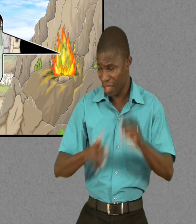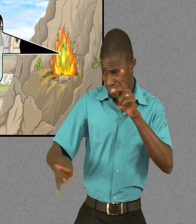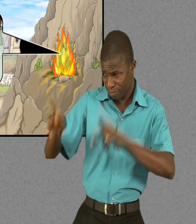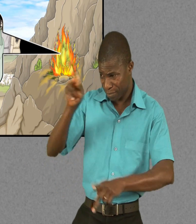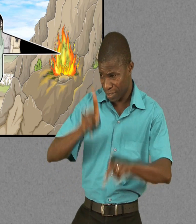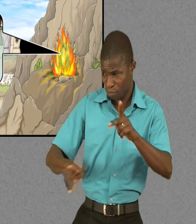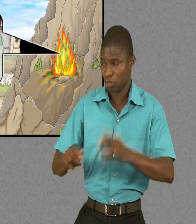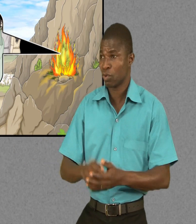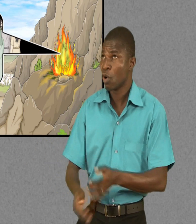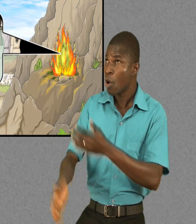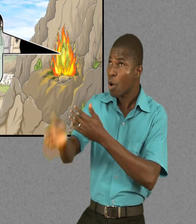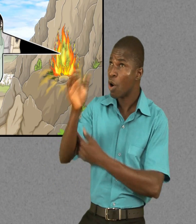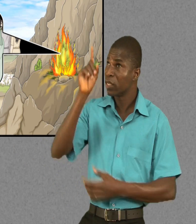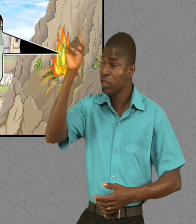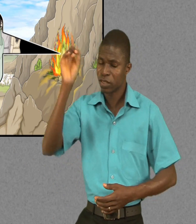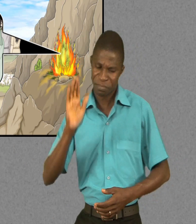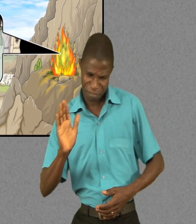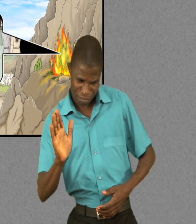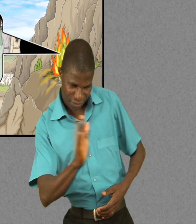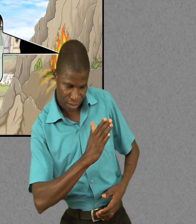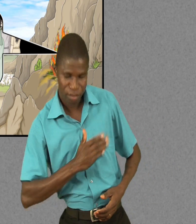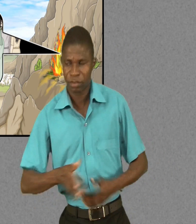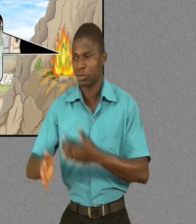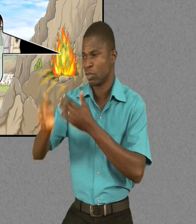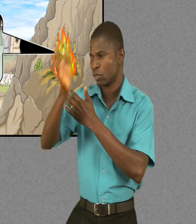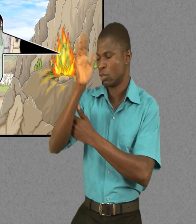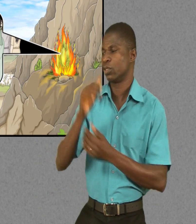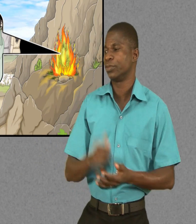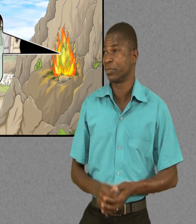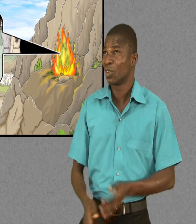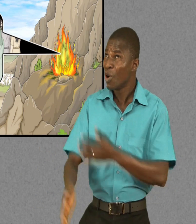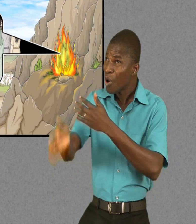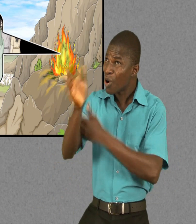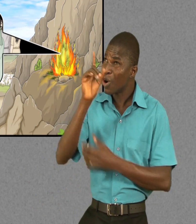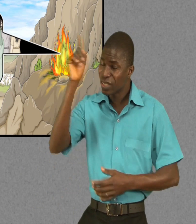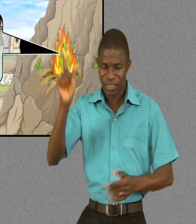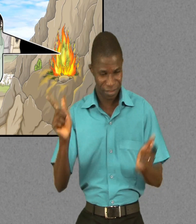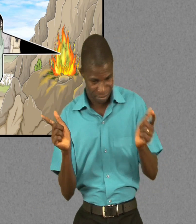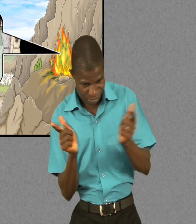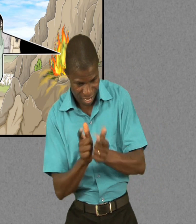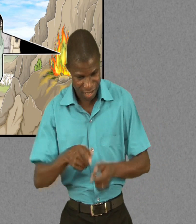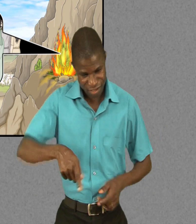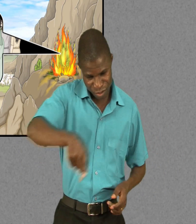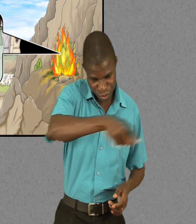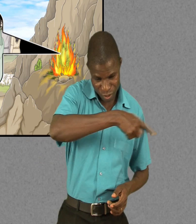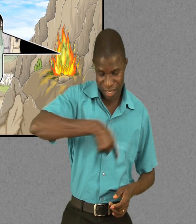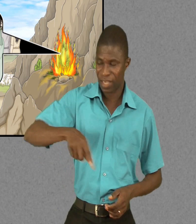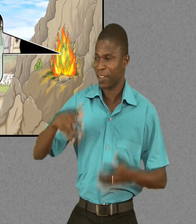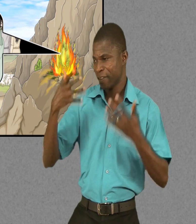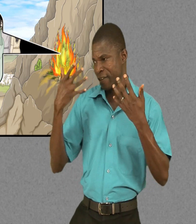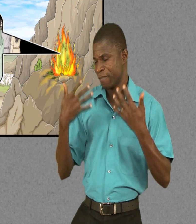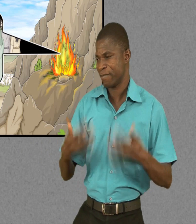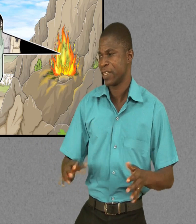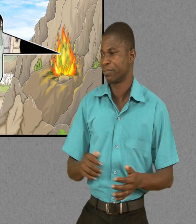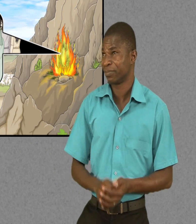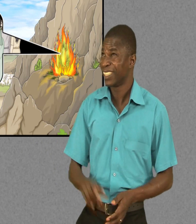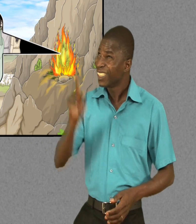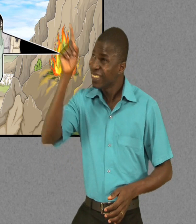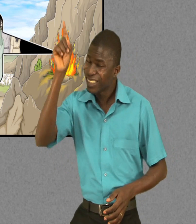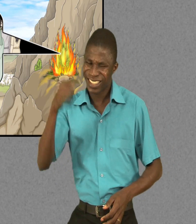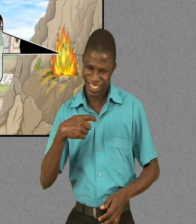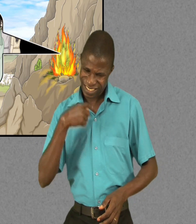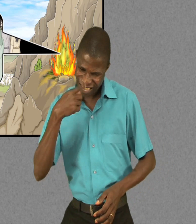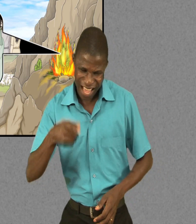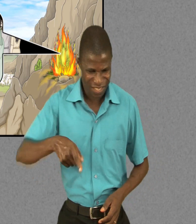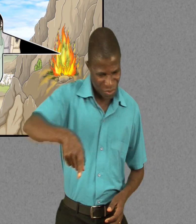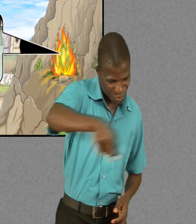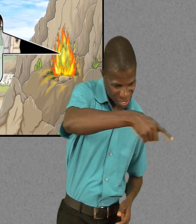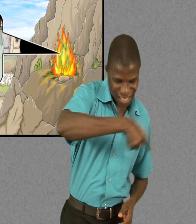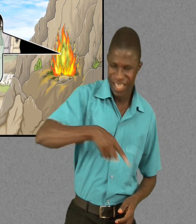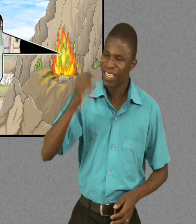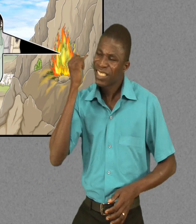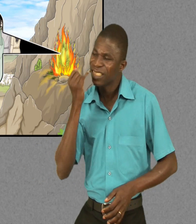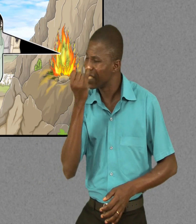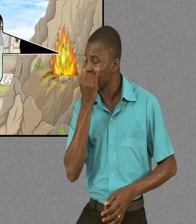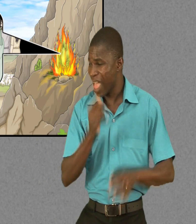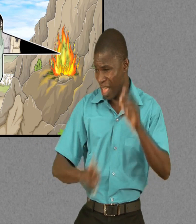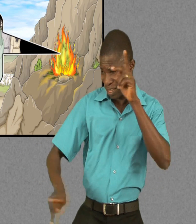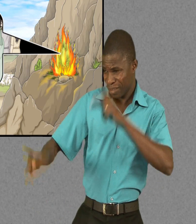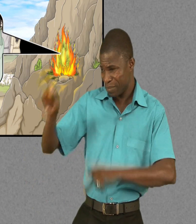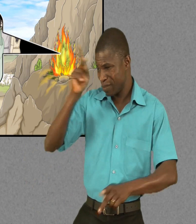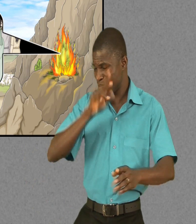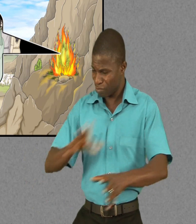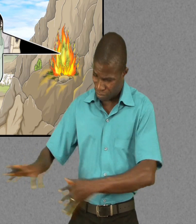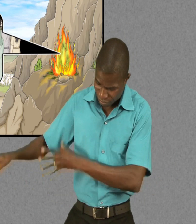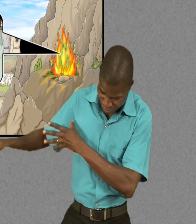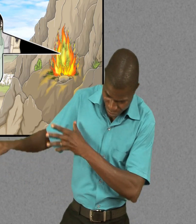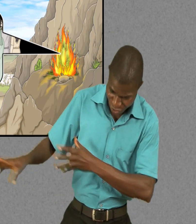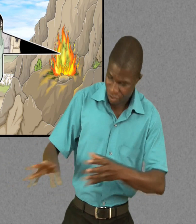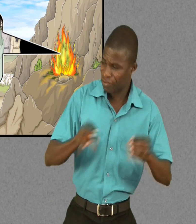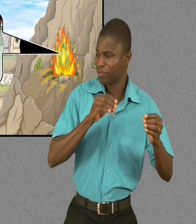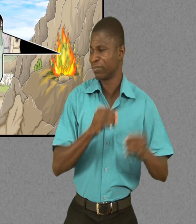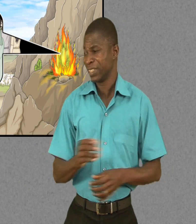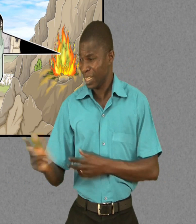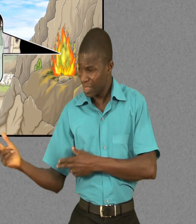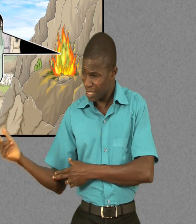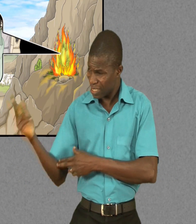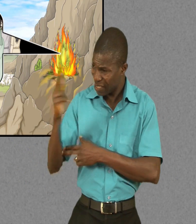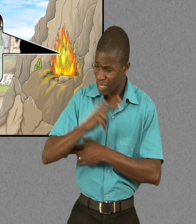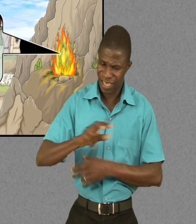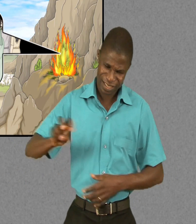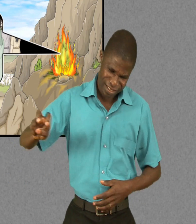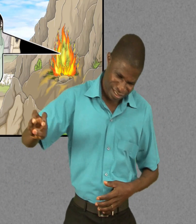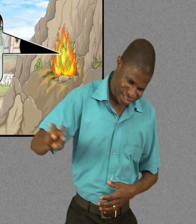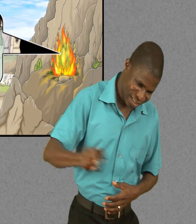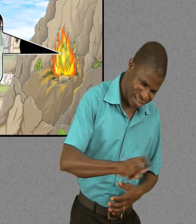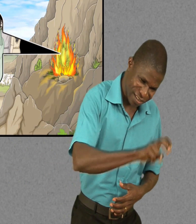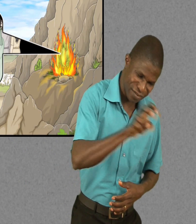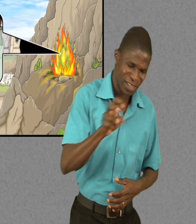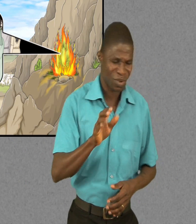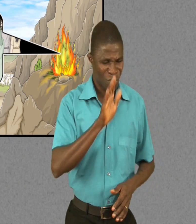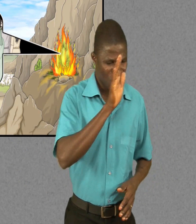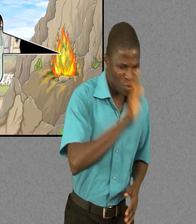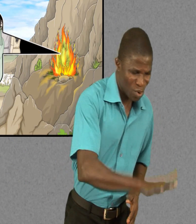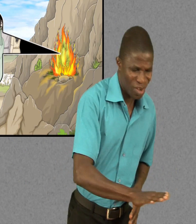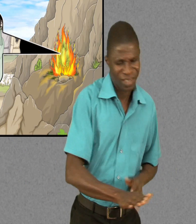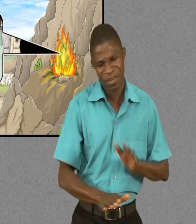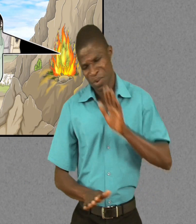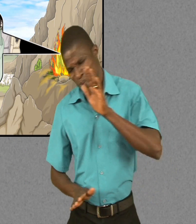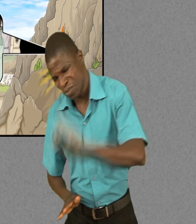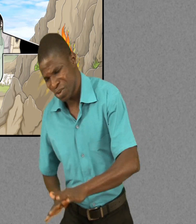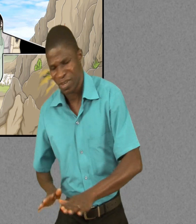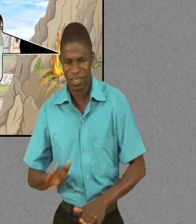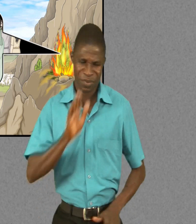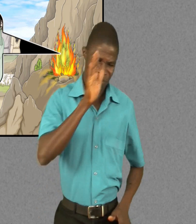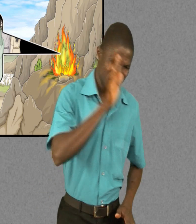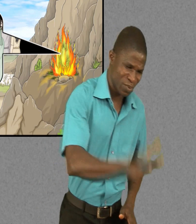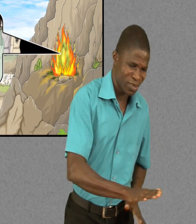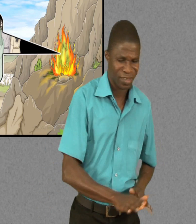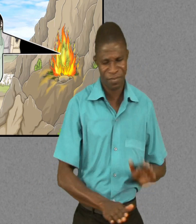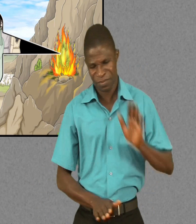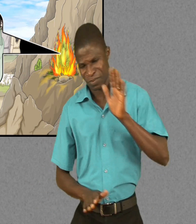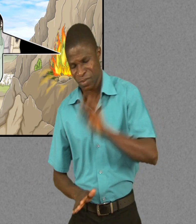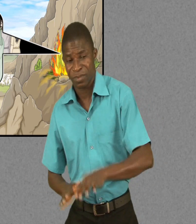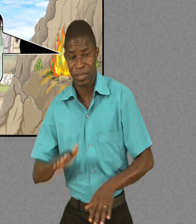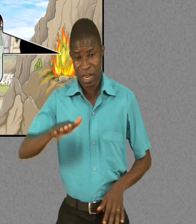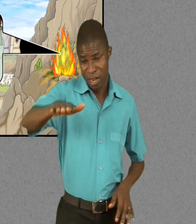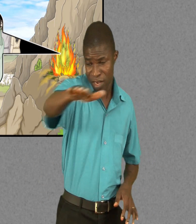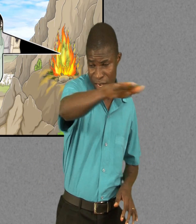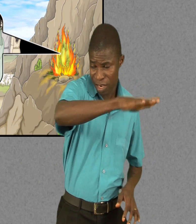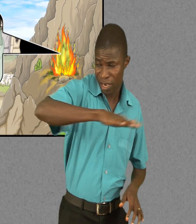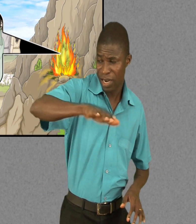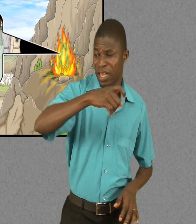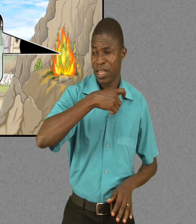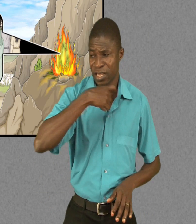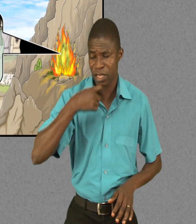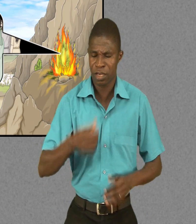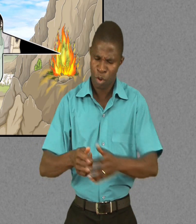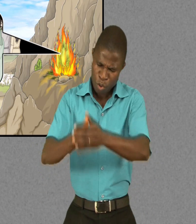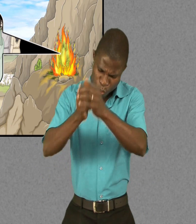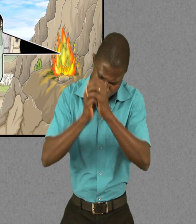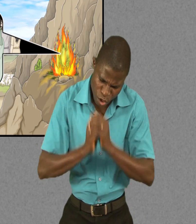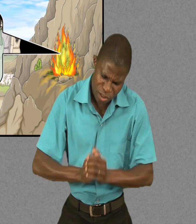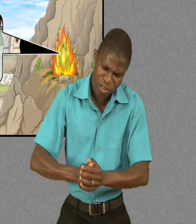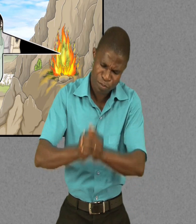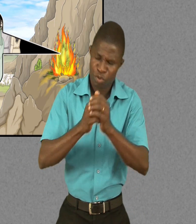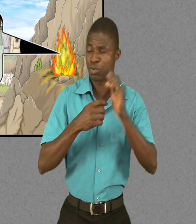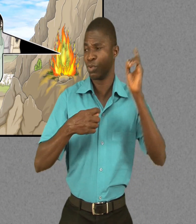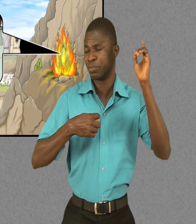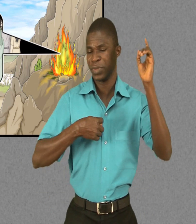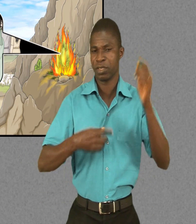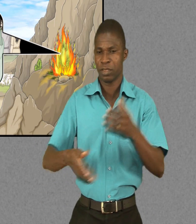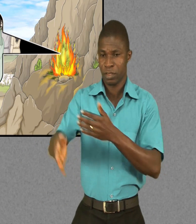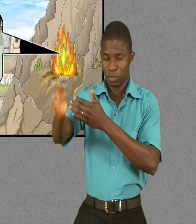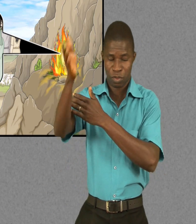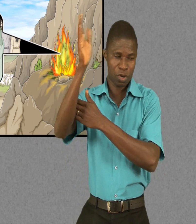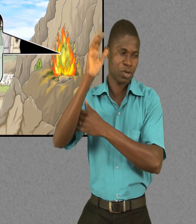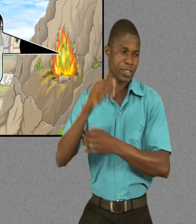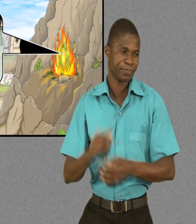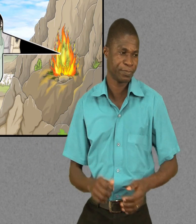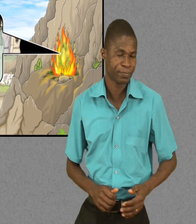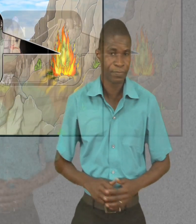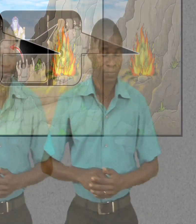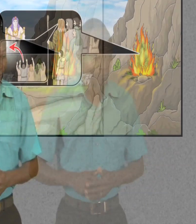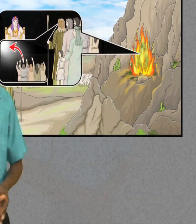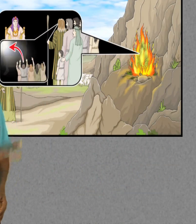Now please let us take a three-day journey into the wilderness, so that we may sacrifice to the LORD our God.’